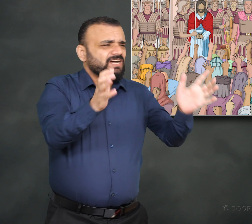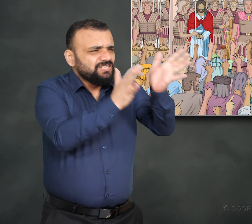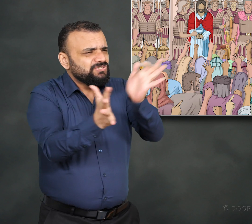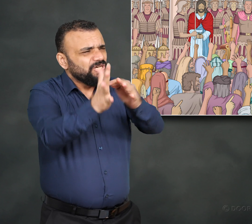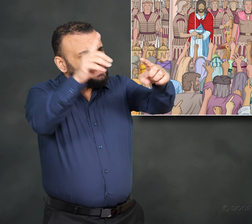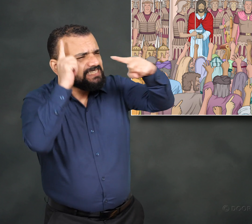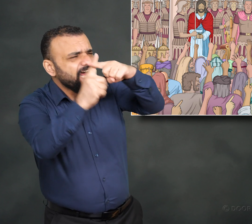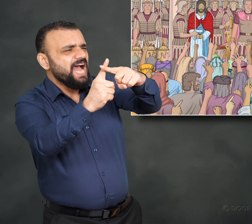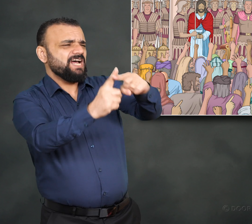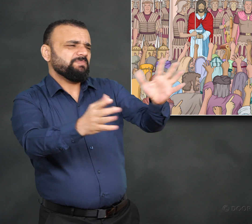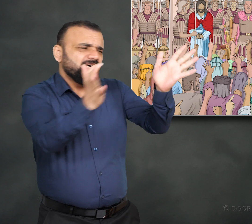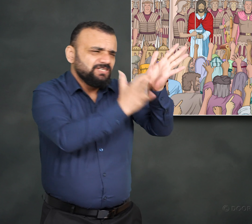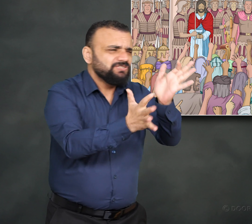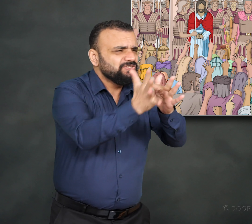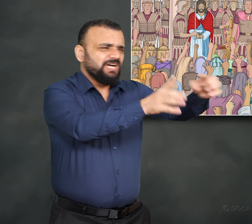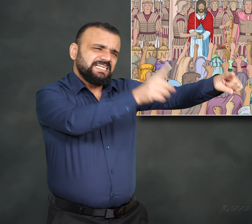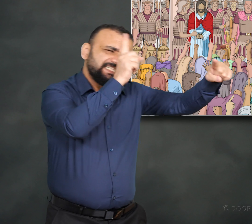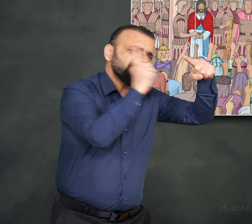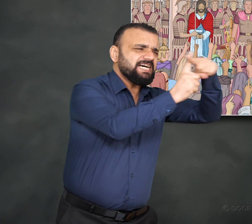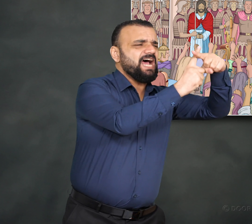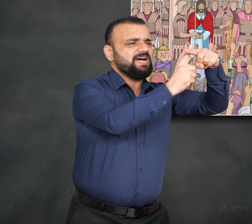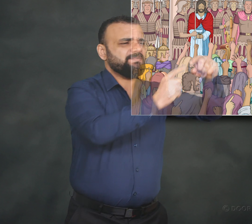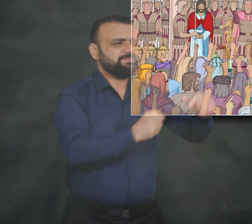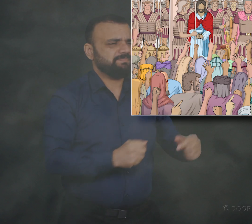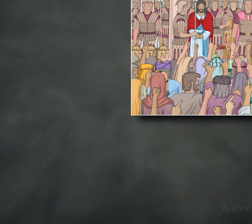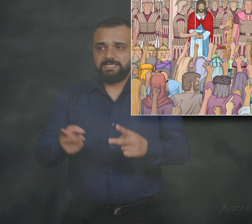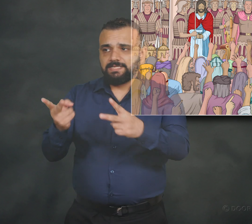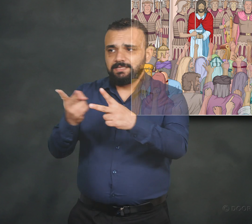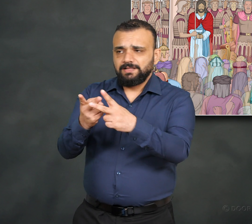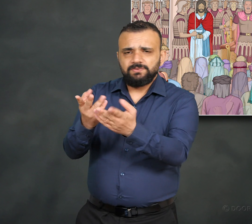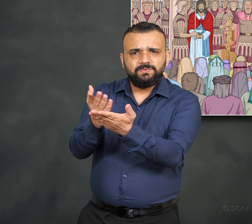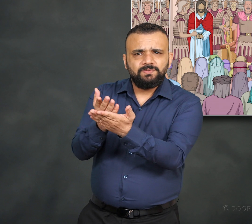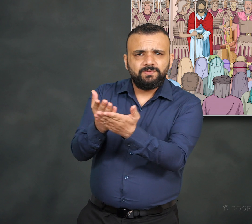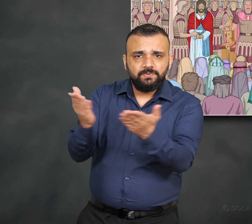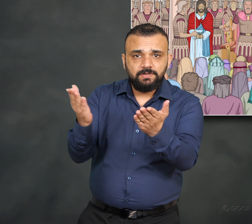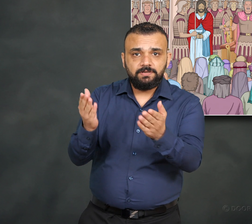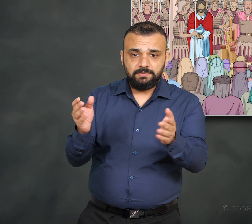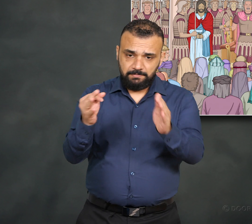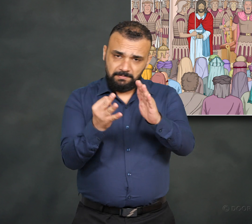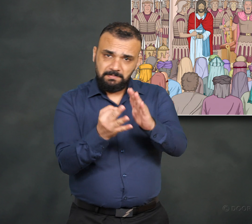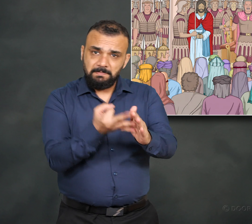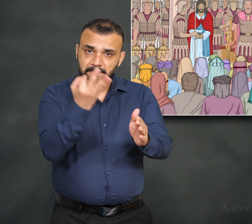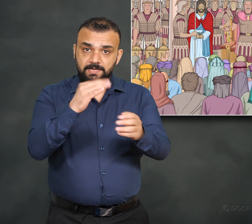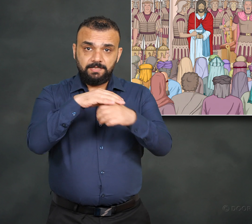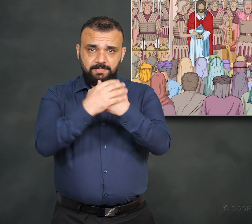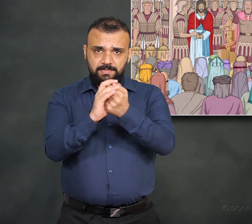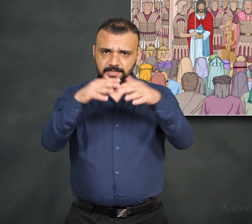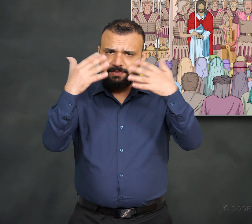Crucify Him!”